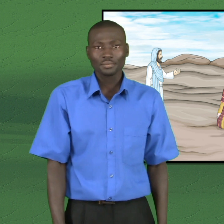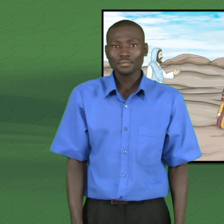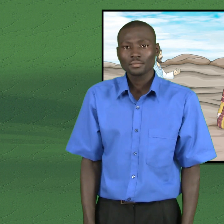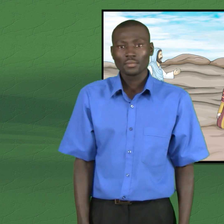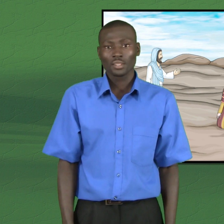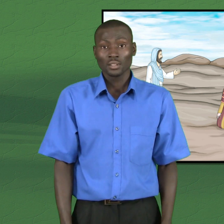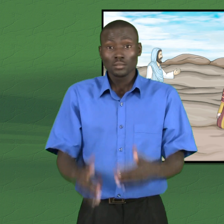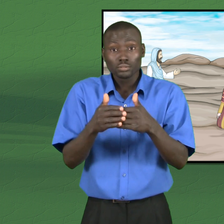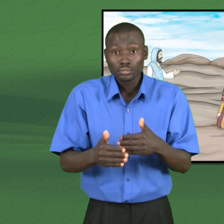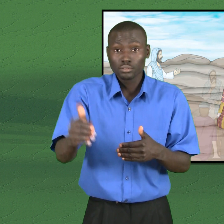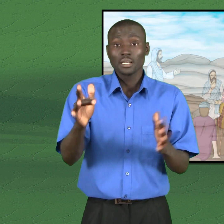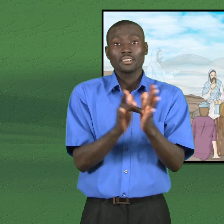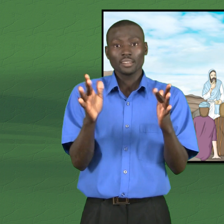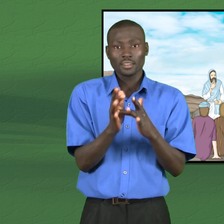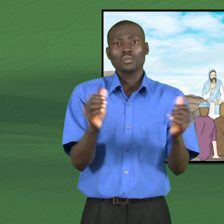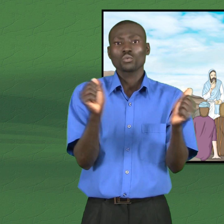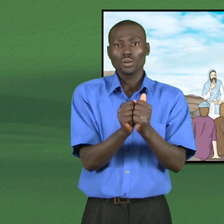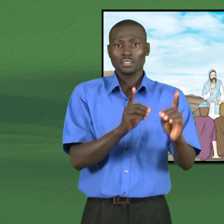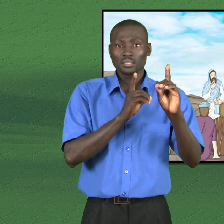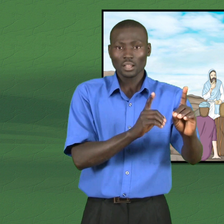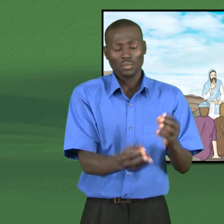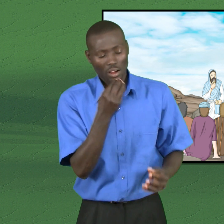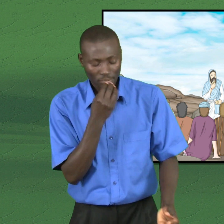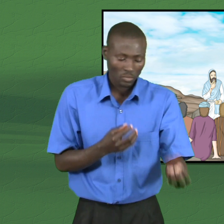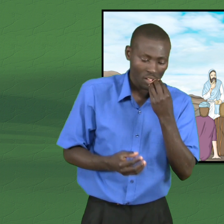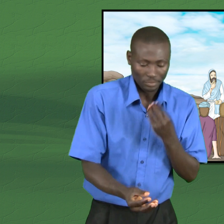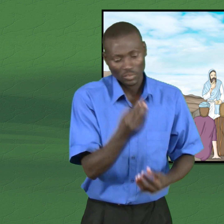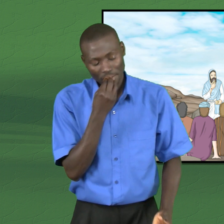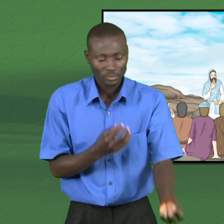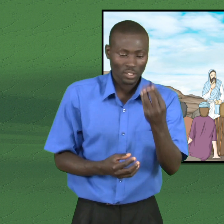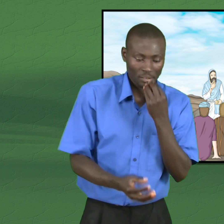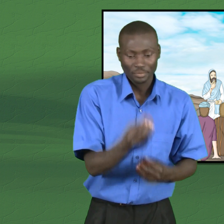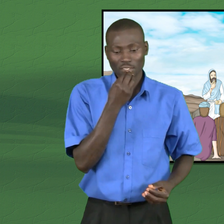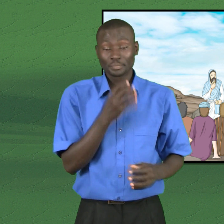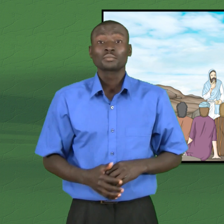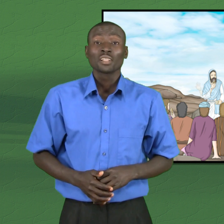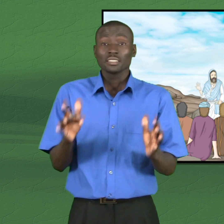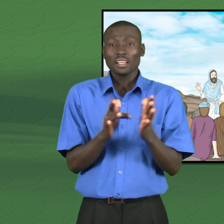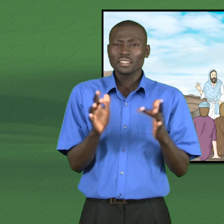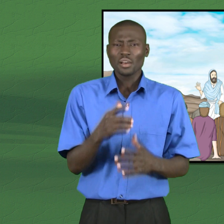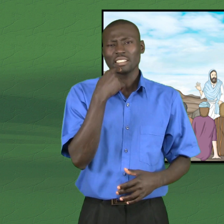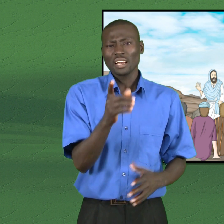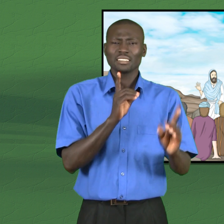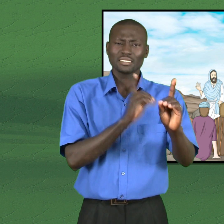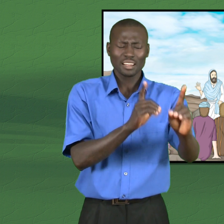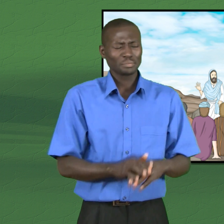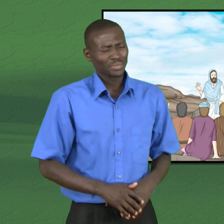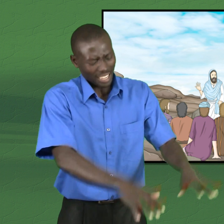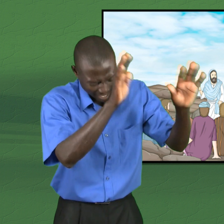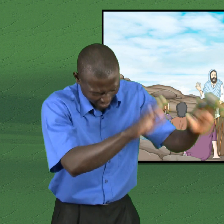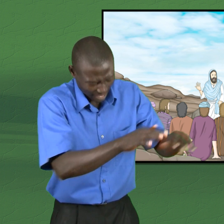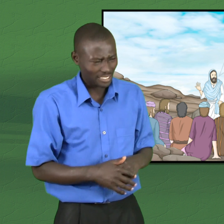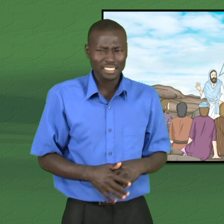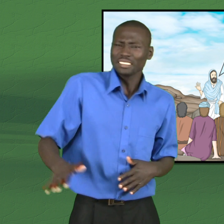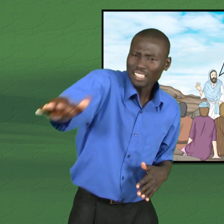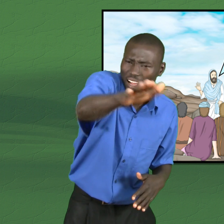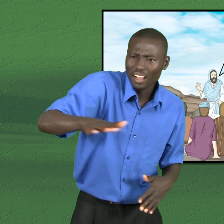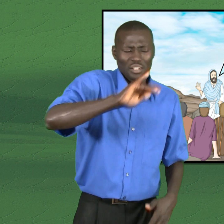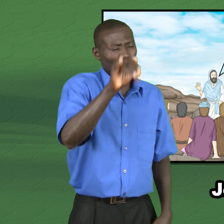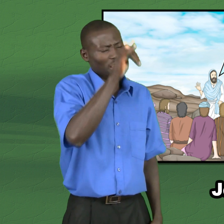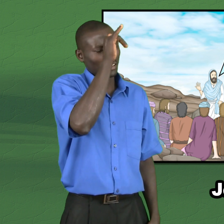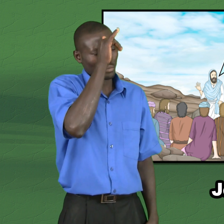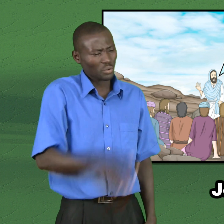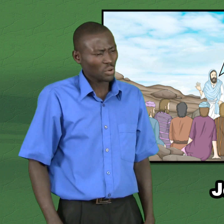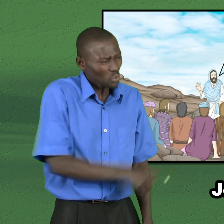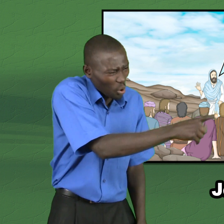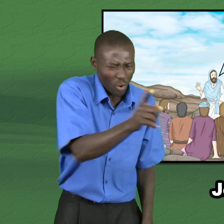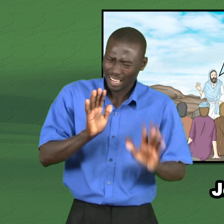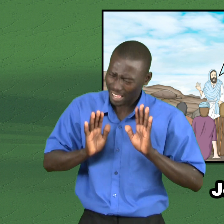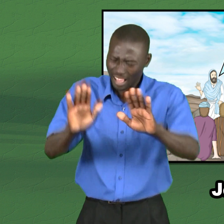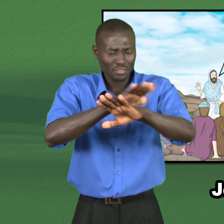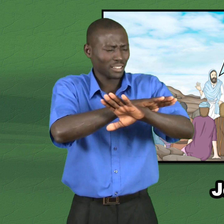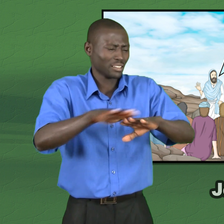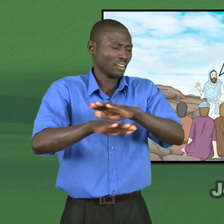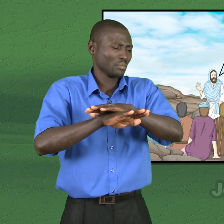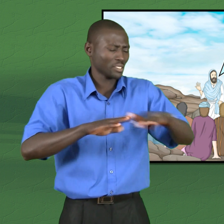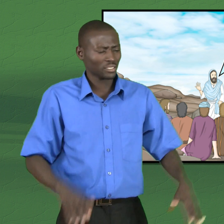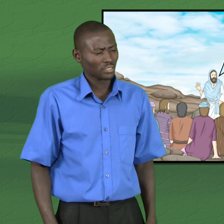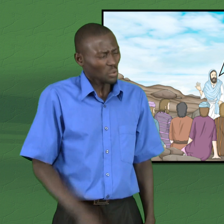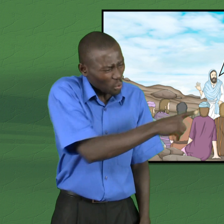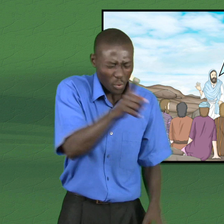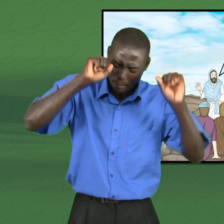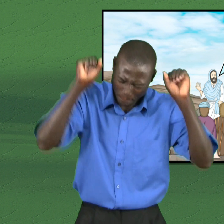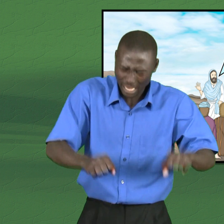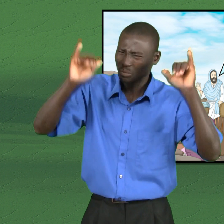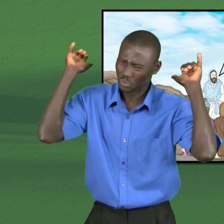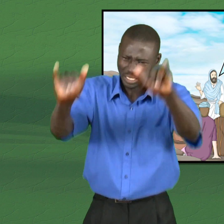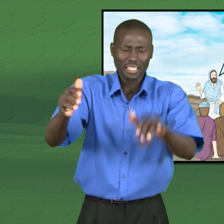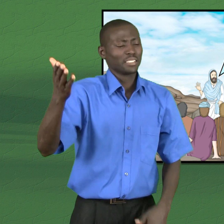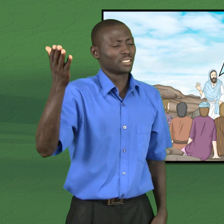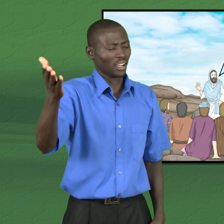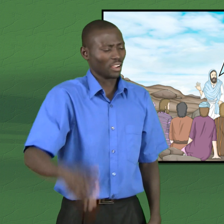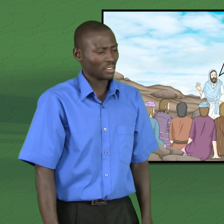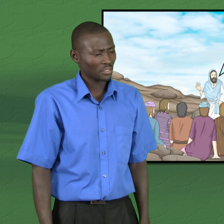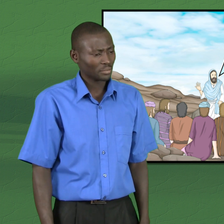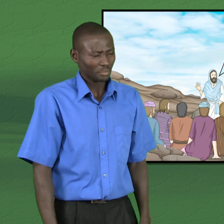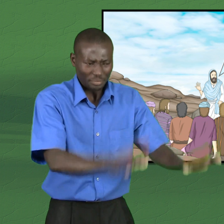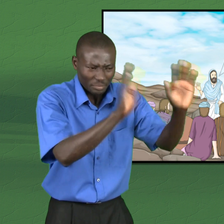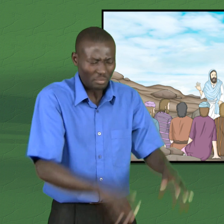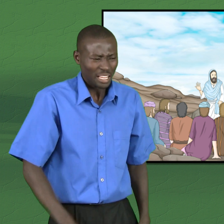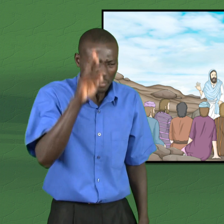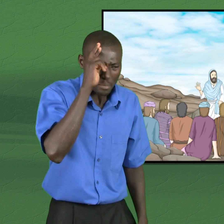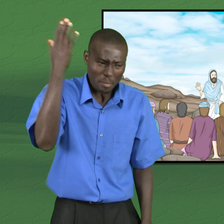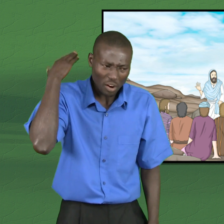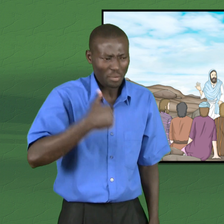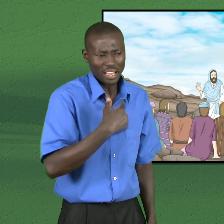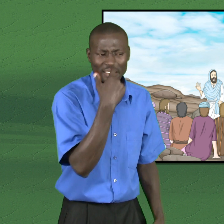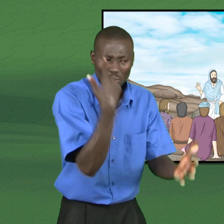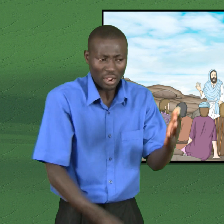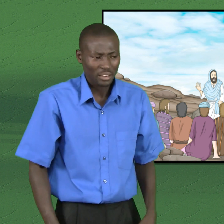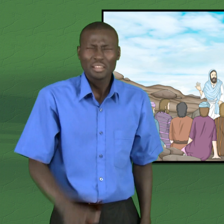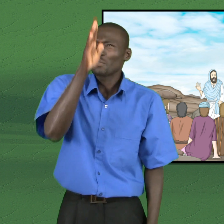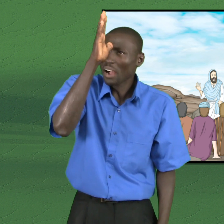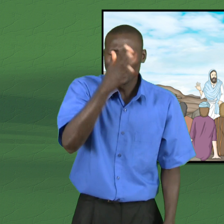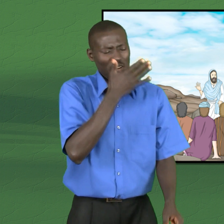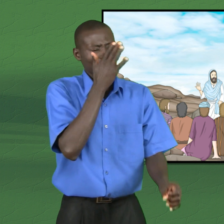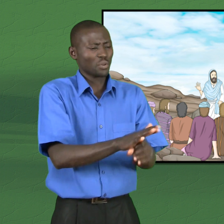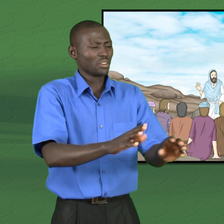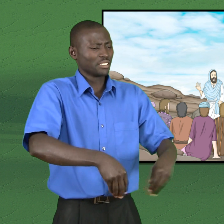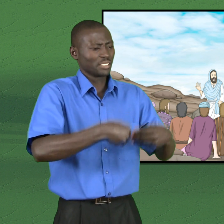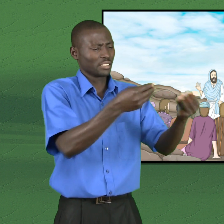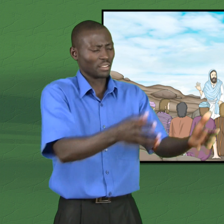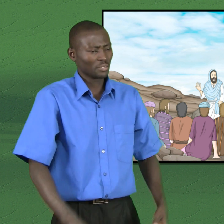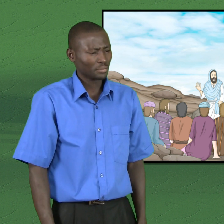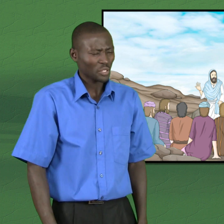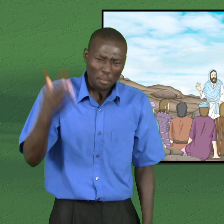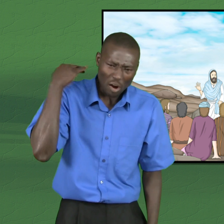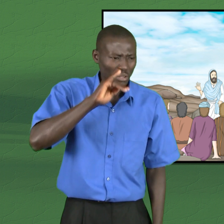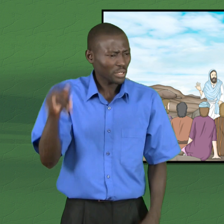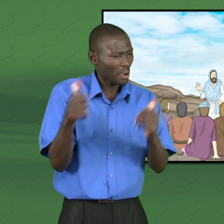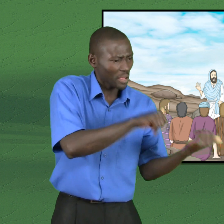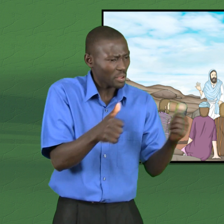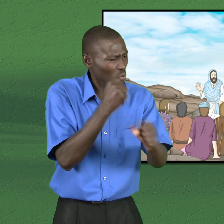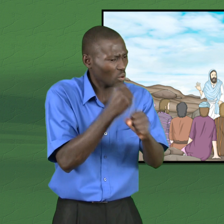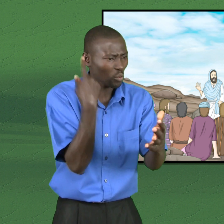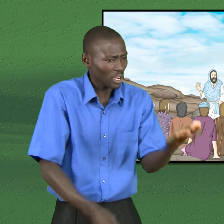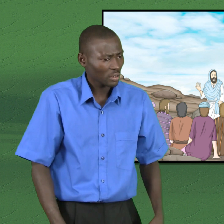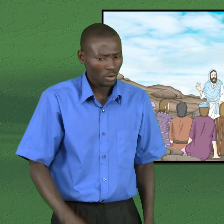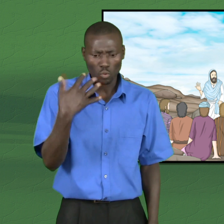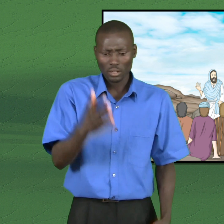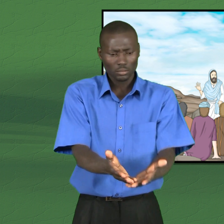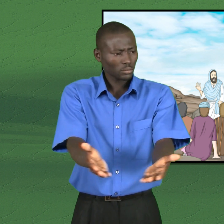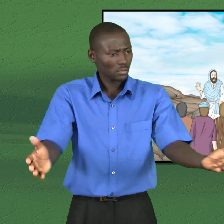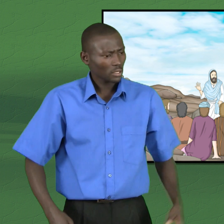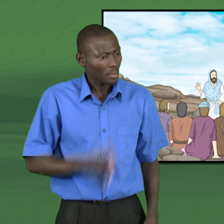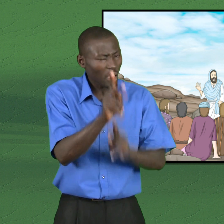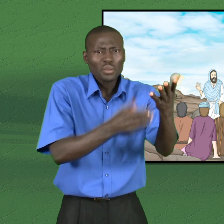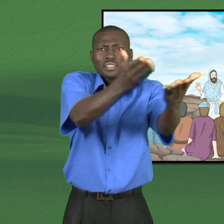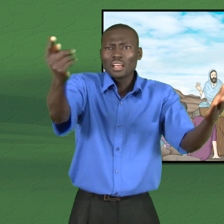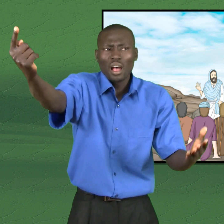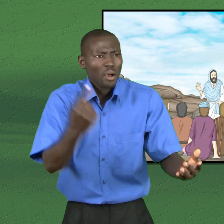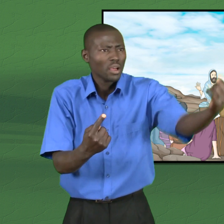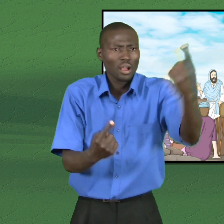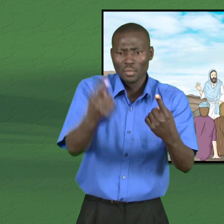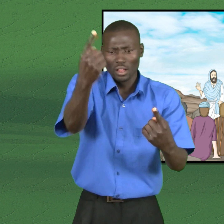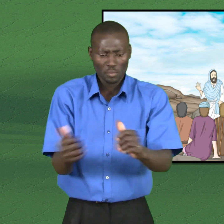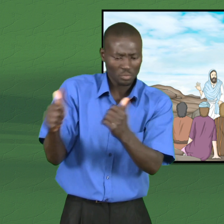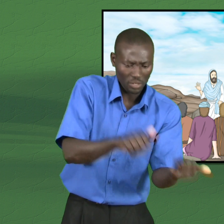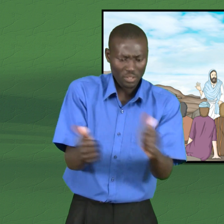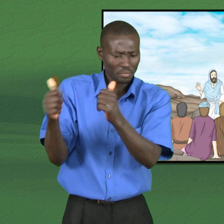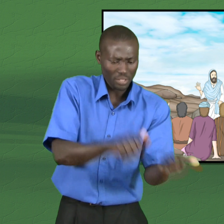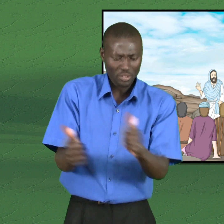And while they were gathered together, He commanded them: “Do not leave Jerusalem, but wait for the gift the Father promised, which you have heard Me discuss.